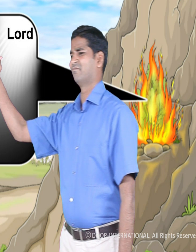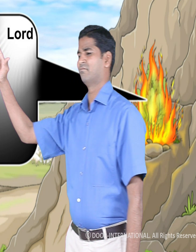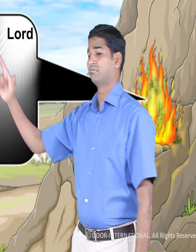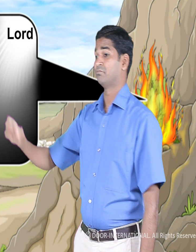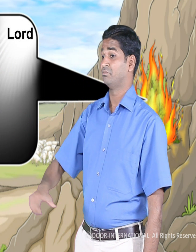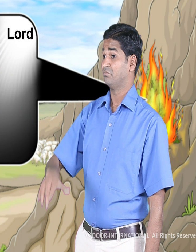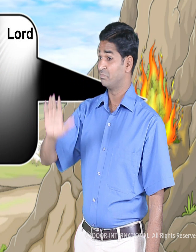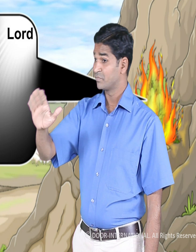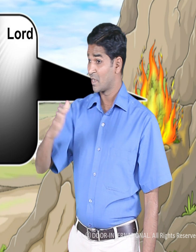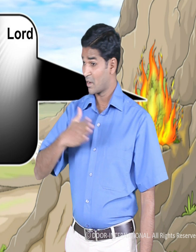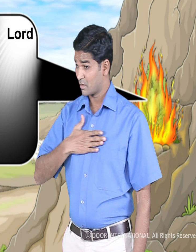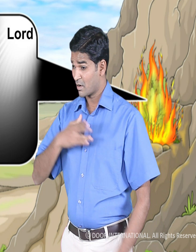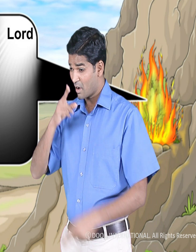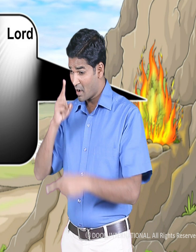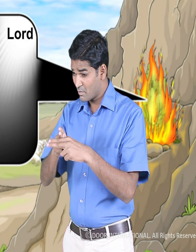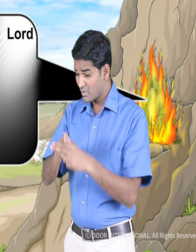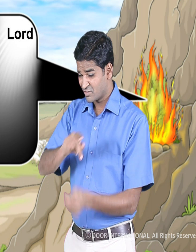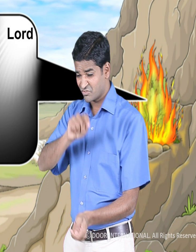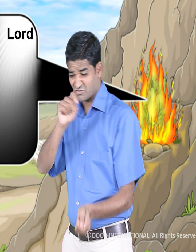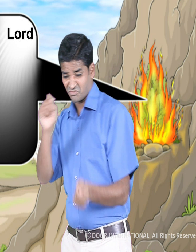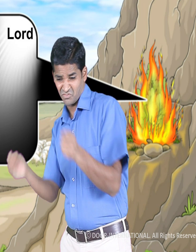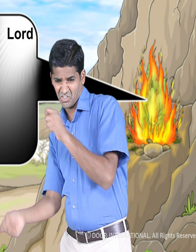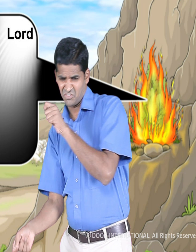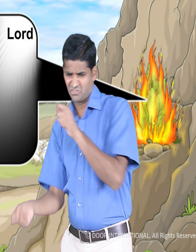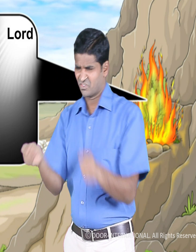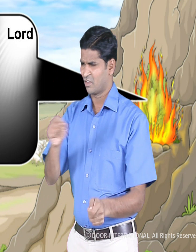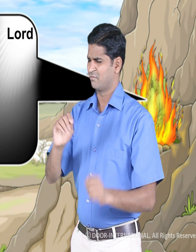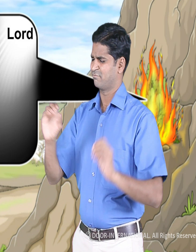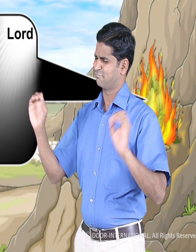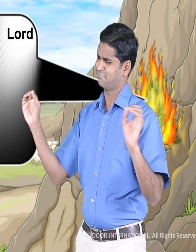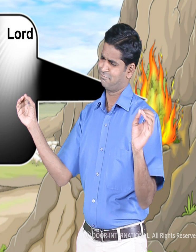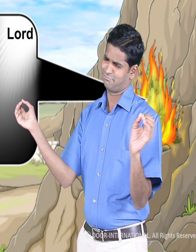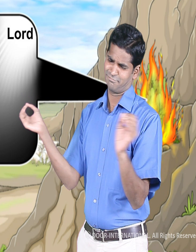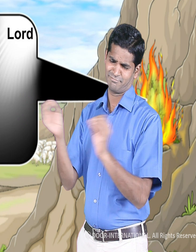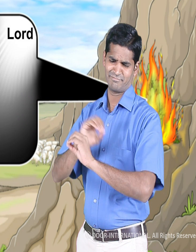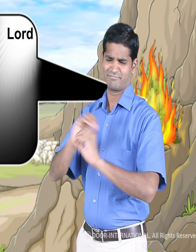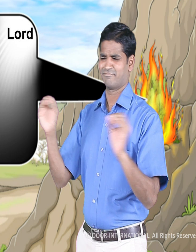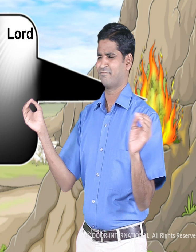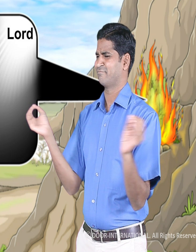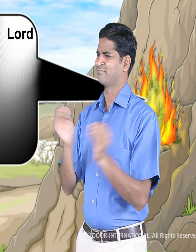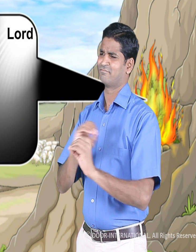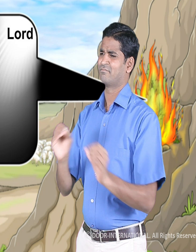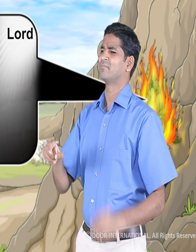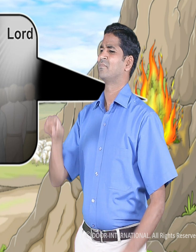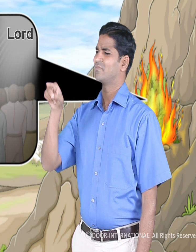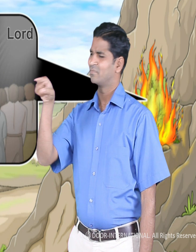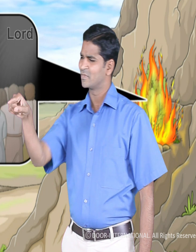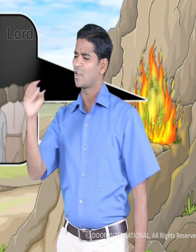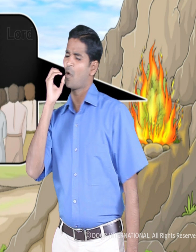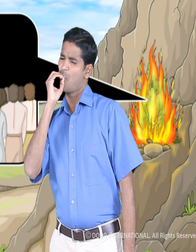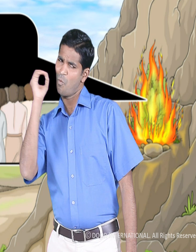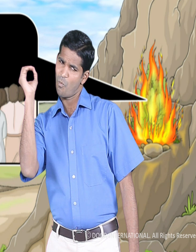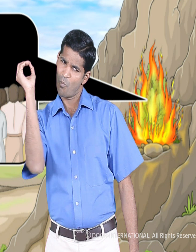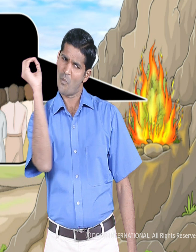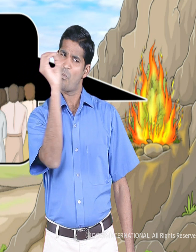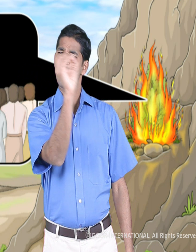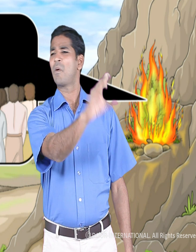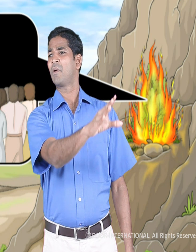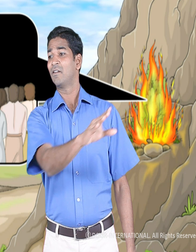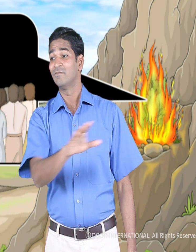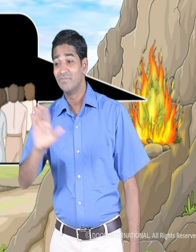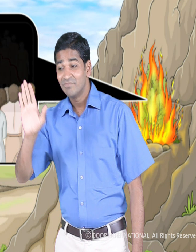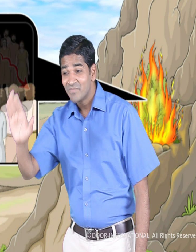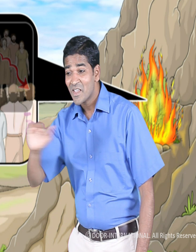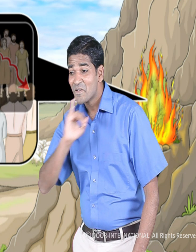This is My name forever, and this is how I am to be remembered in every generation.